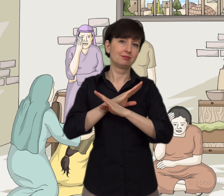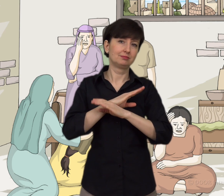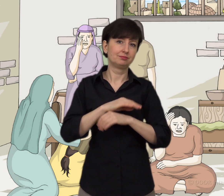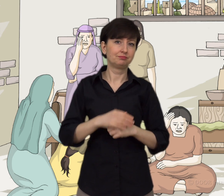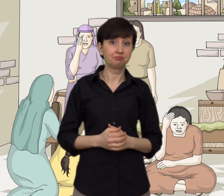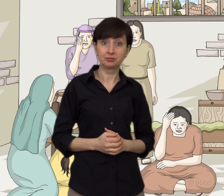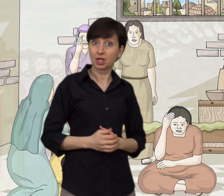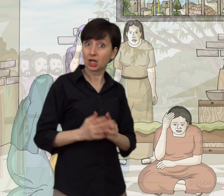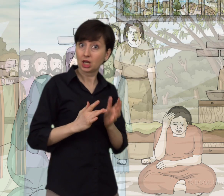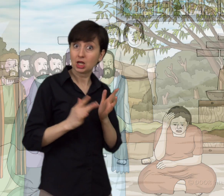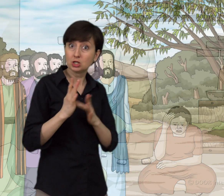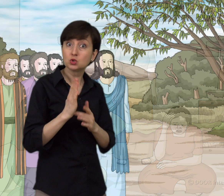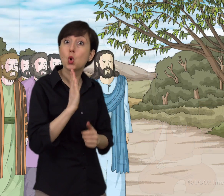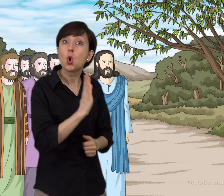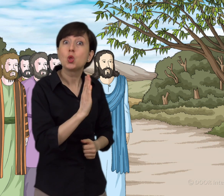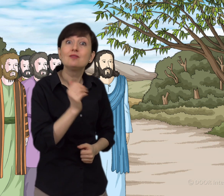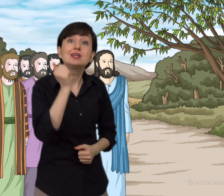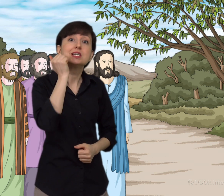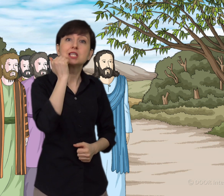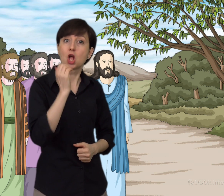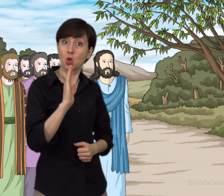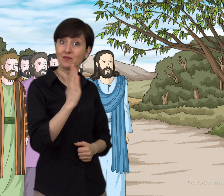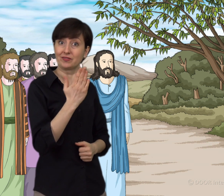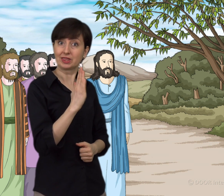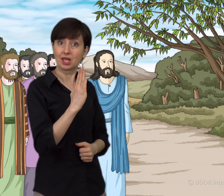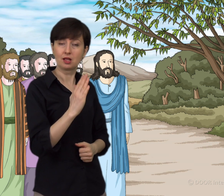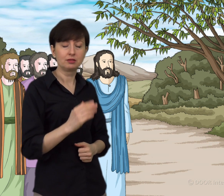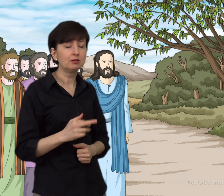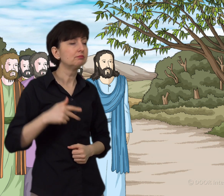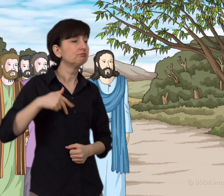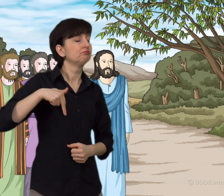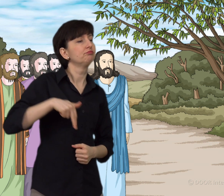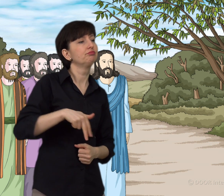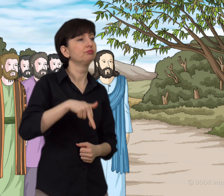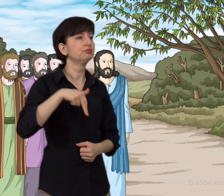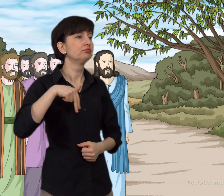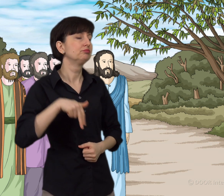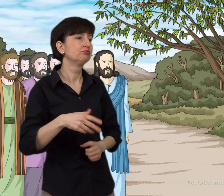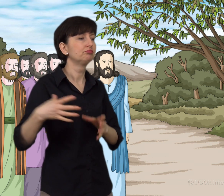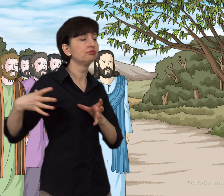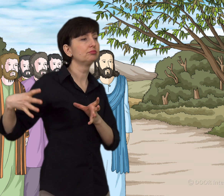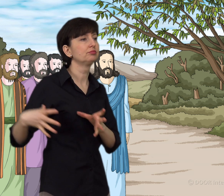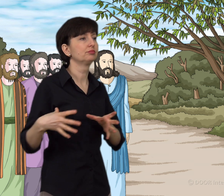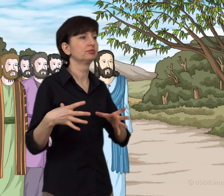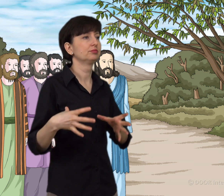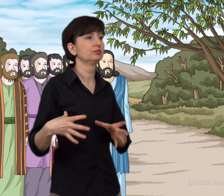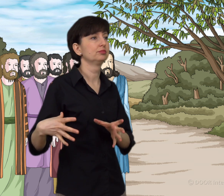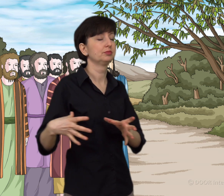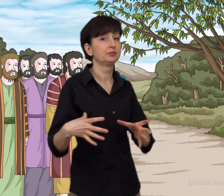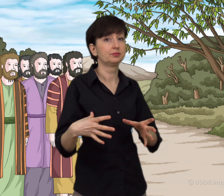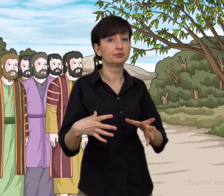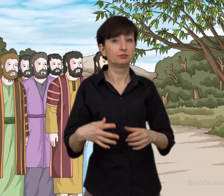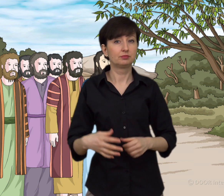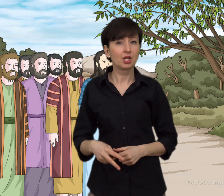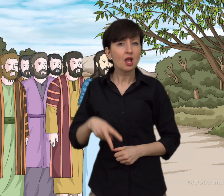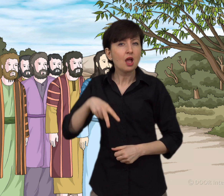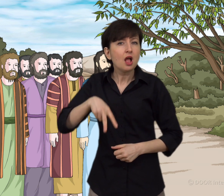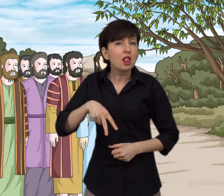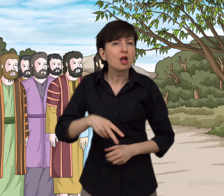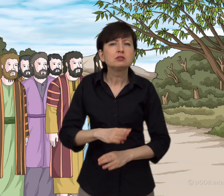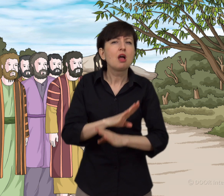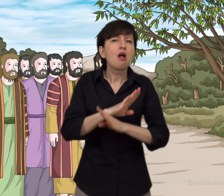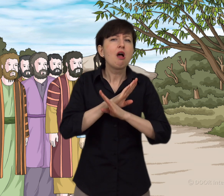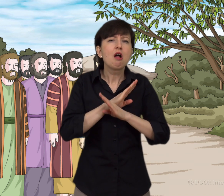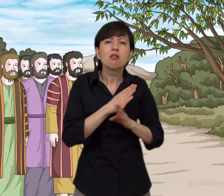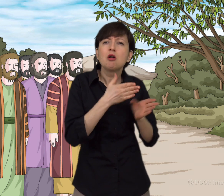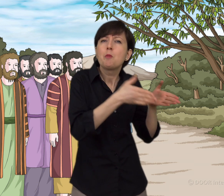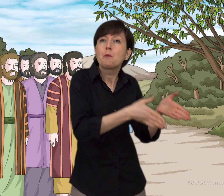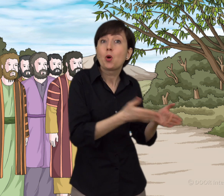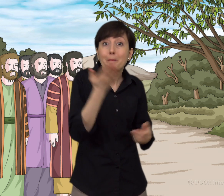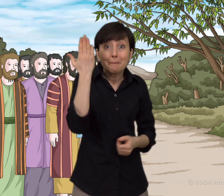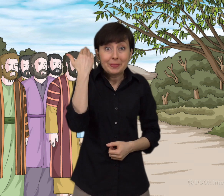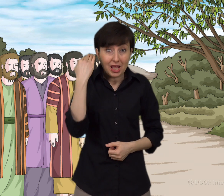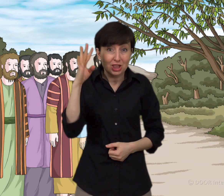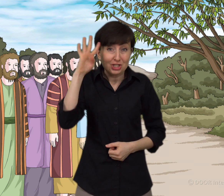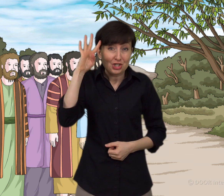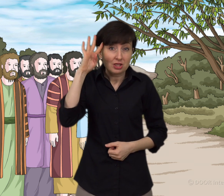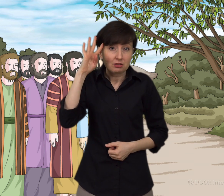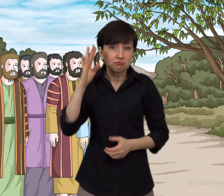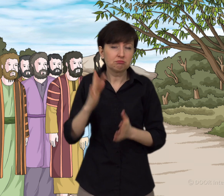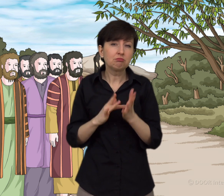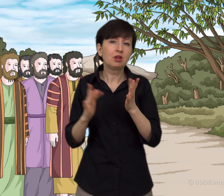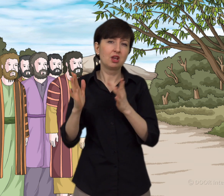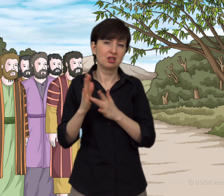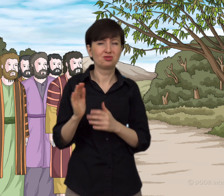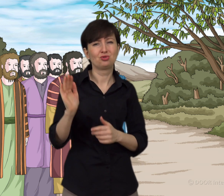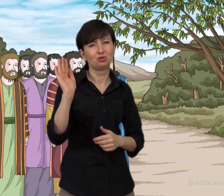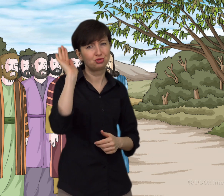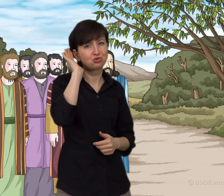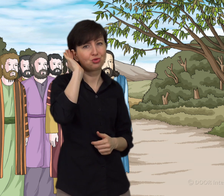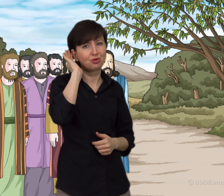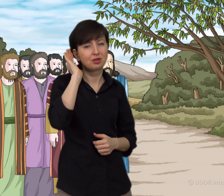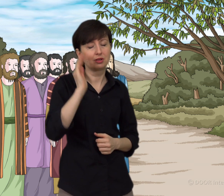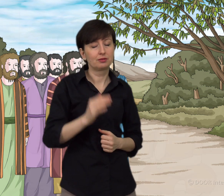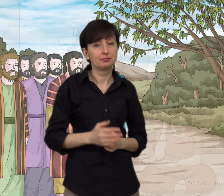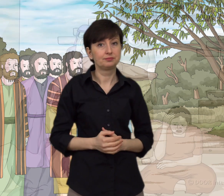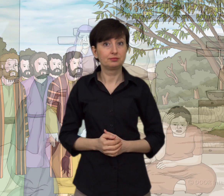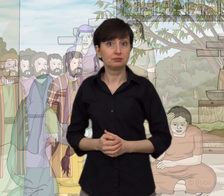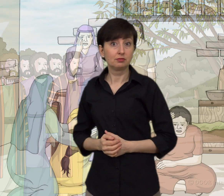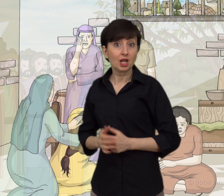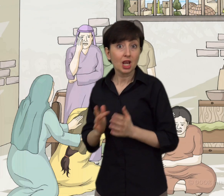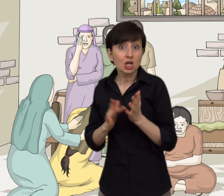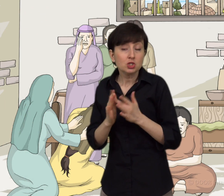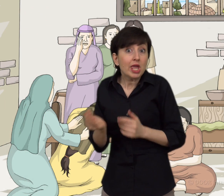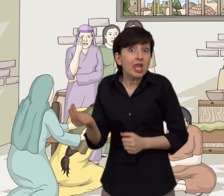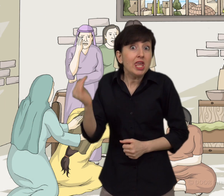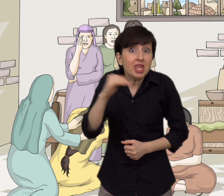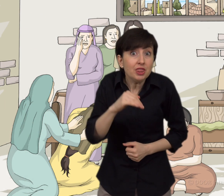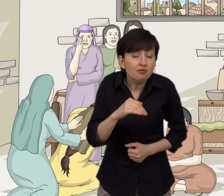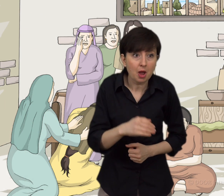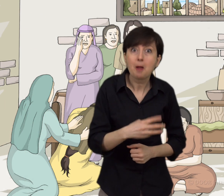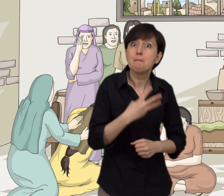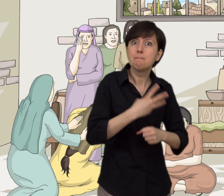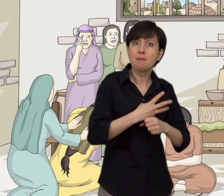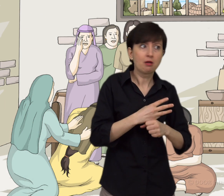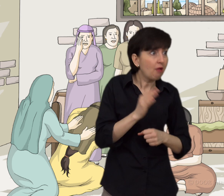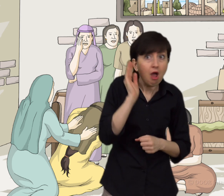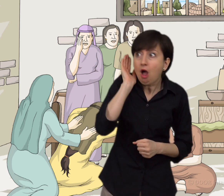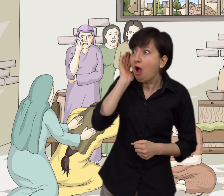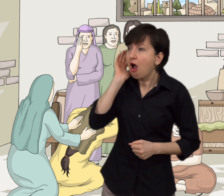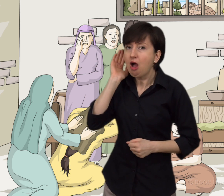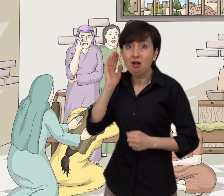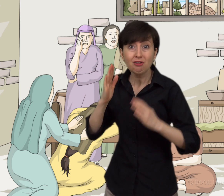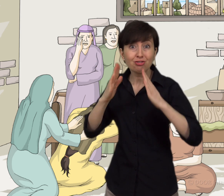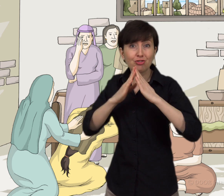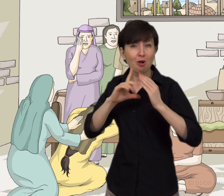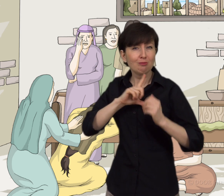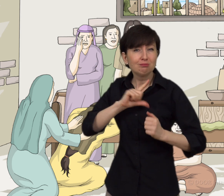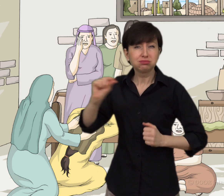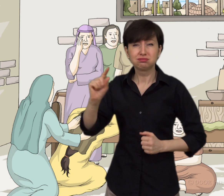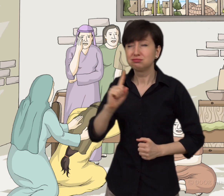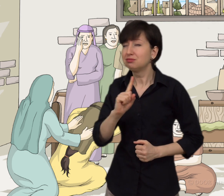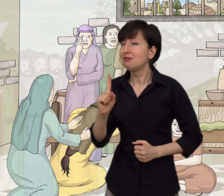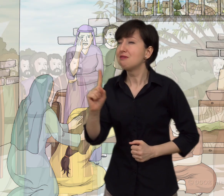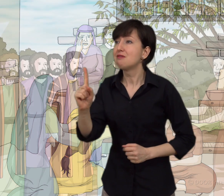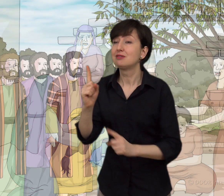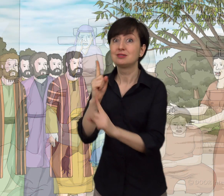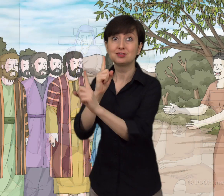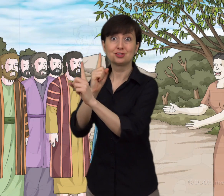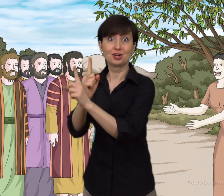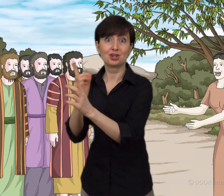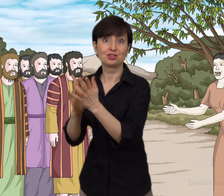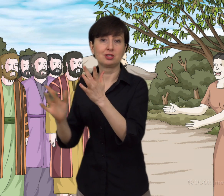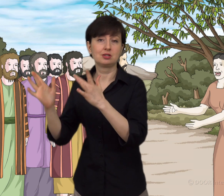So when Martha heard that Jesus was coming, she went out to meet Him; but Mary stayed at home.